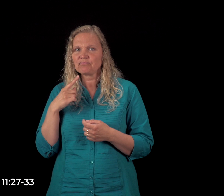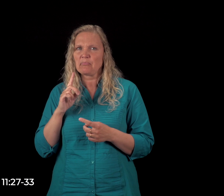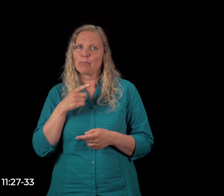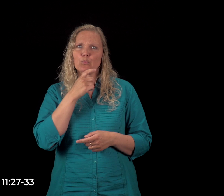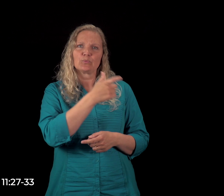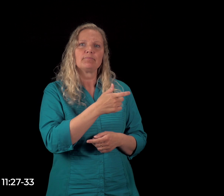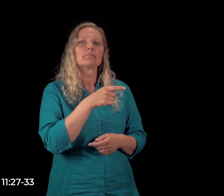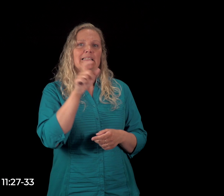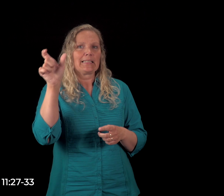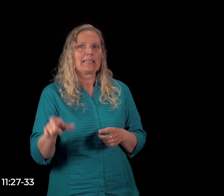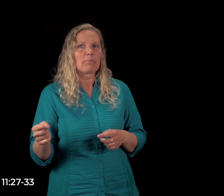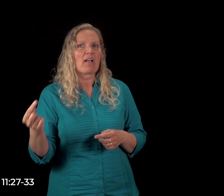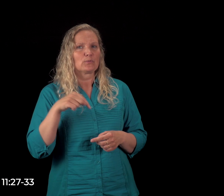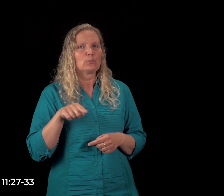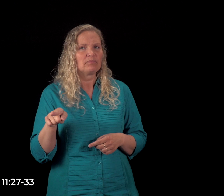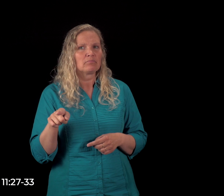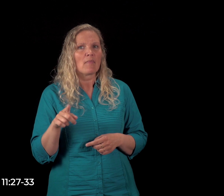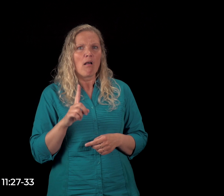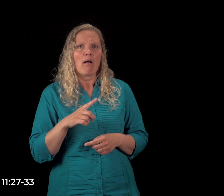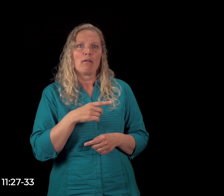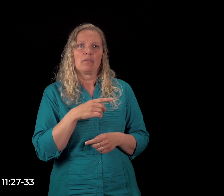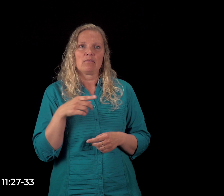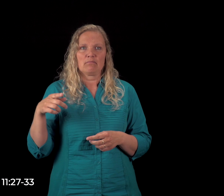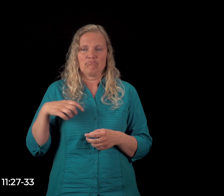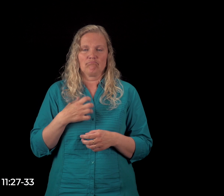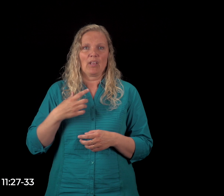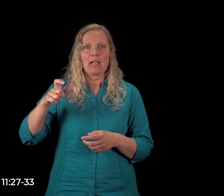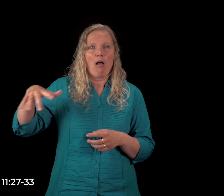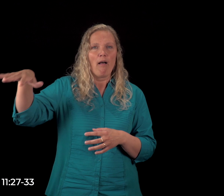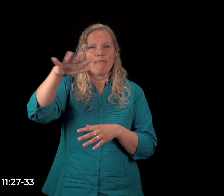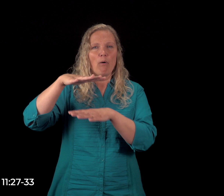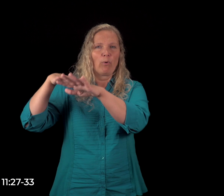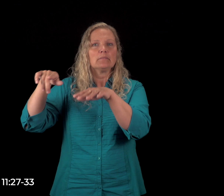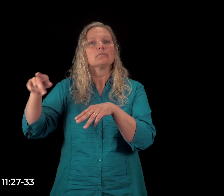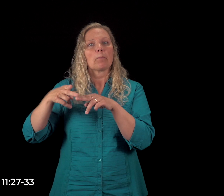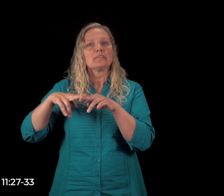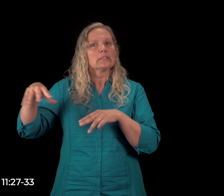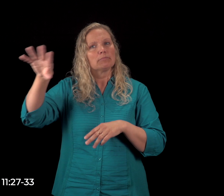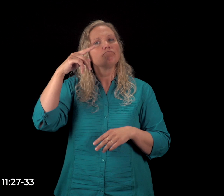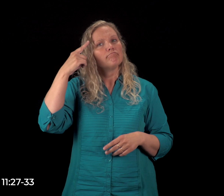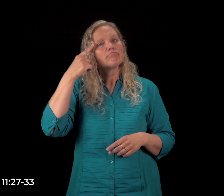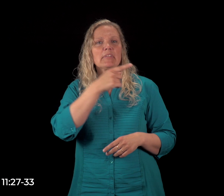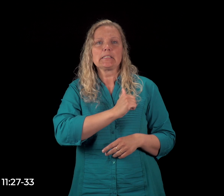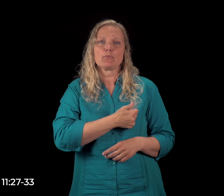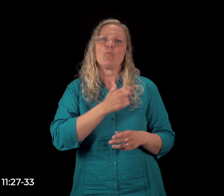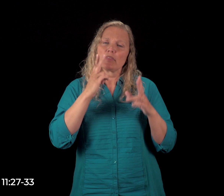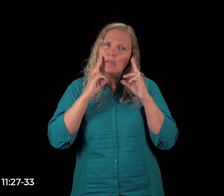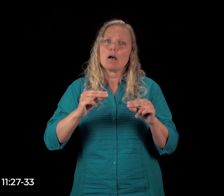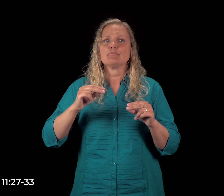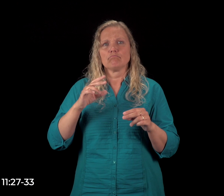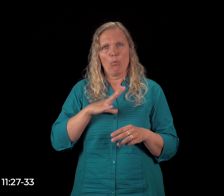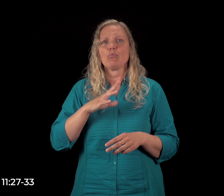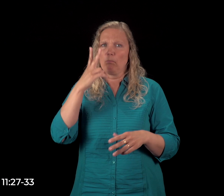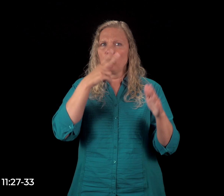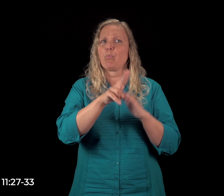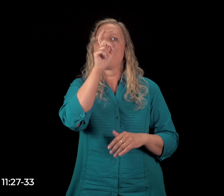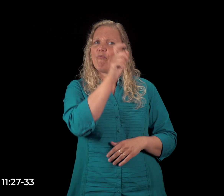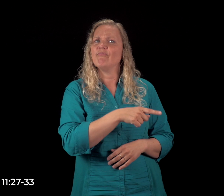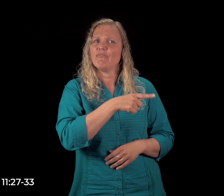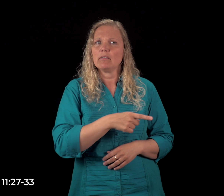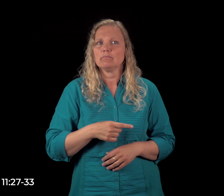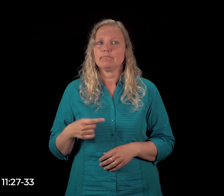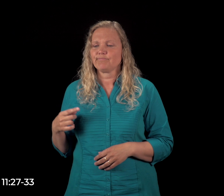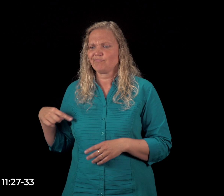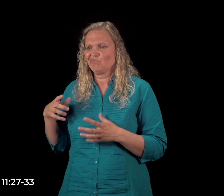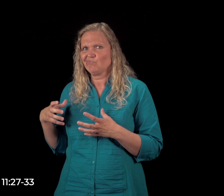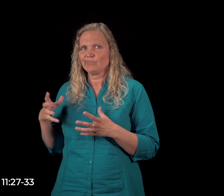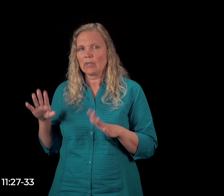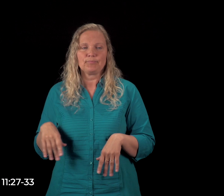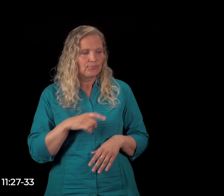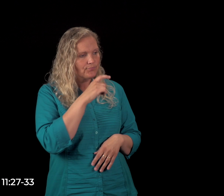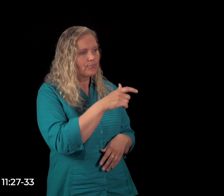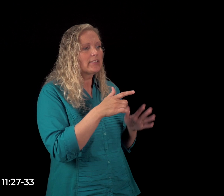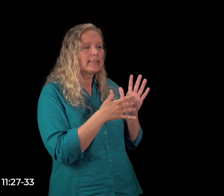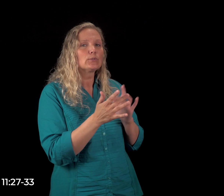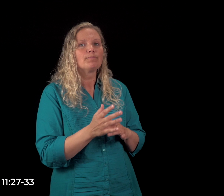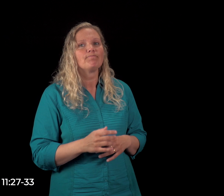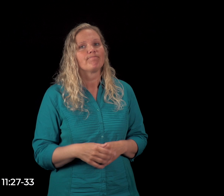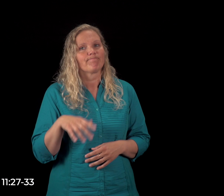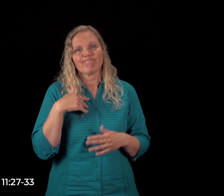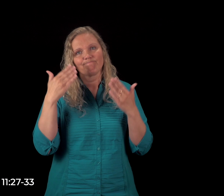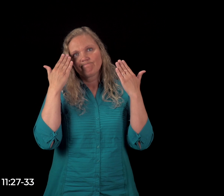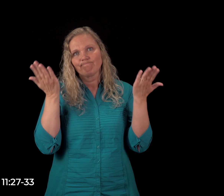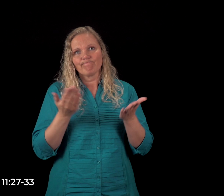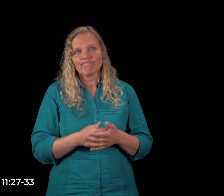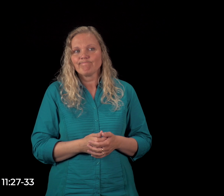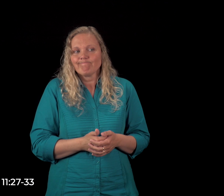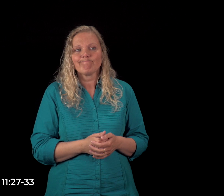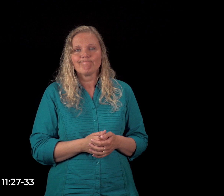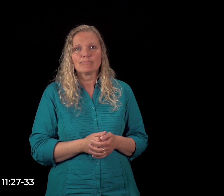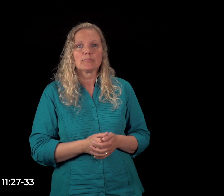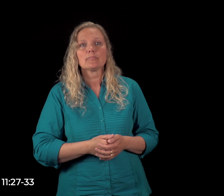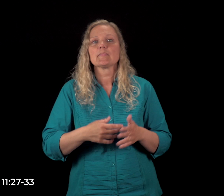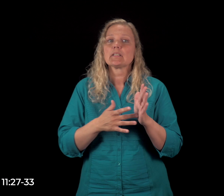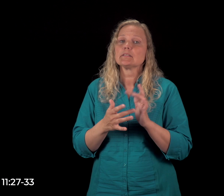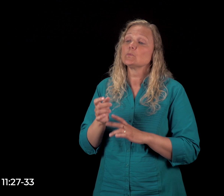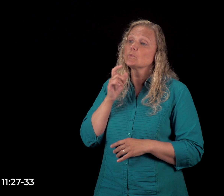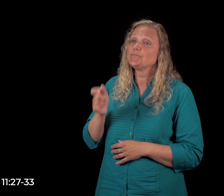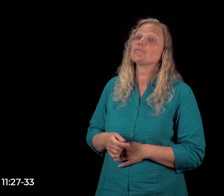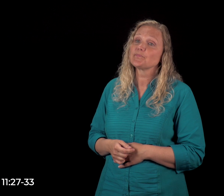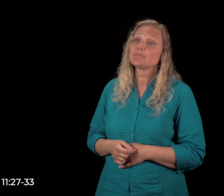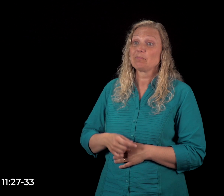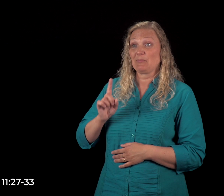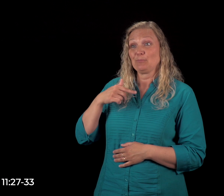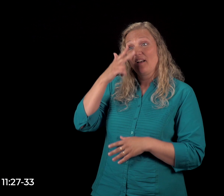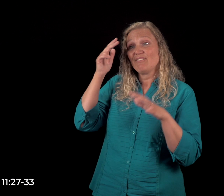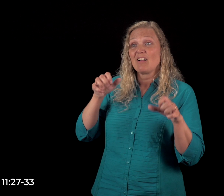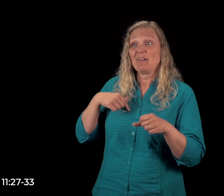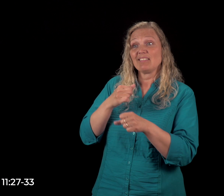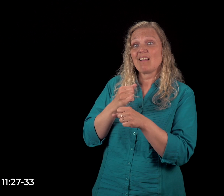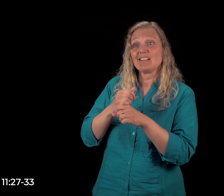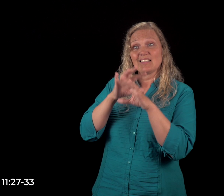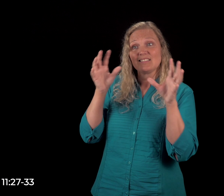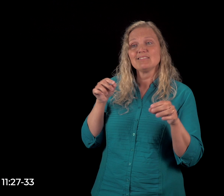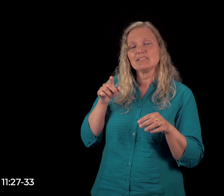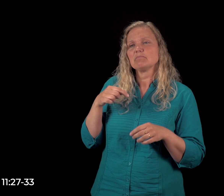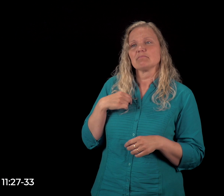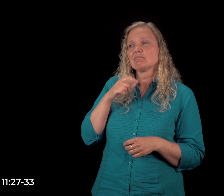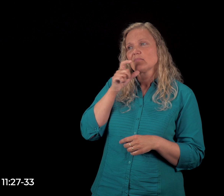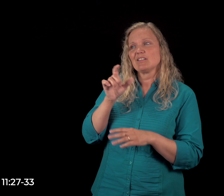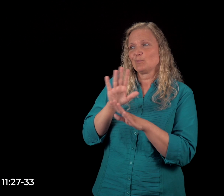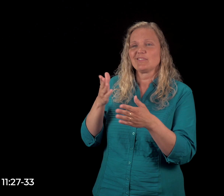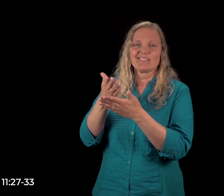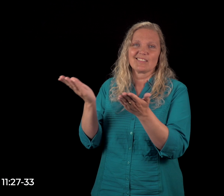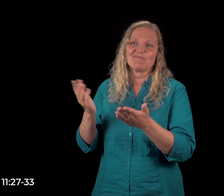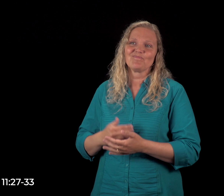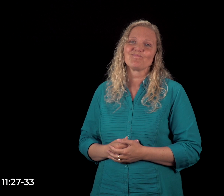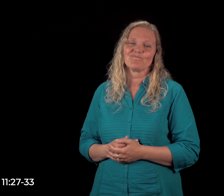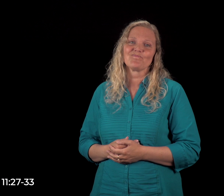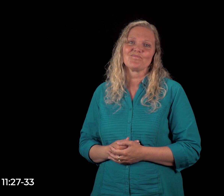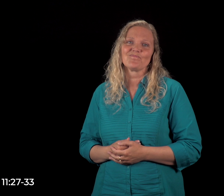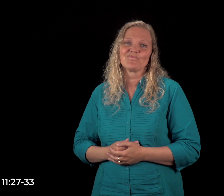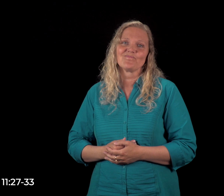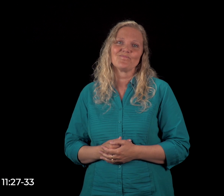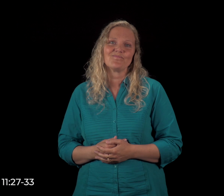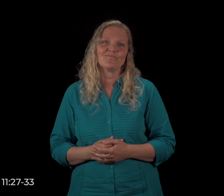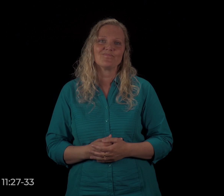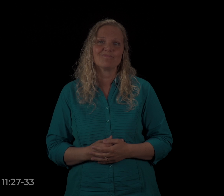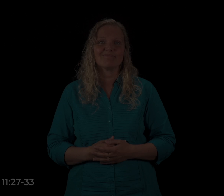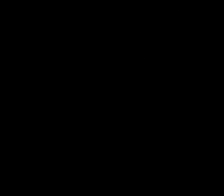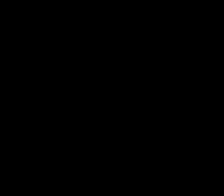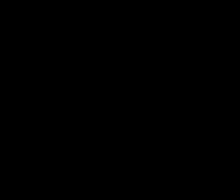they were afraid of the people, for they all held that John truly was a prophet. So they answered, “We do not know.” And Jesus replied, “Neither will I tell you by what authority I am doing these things.”